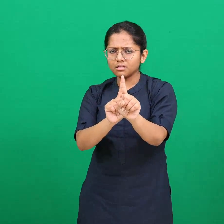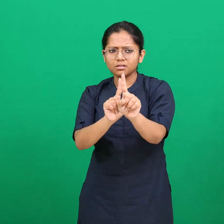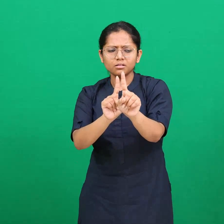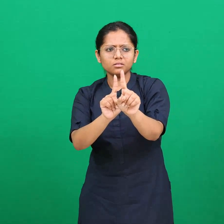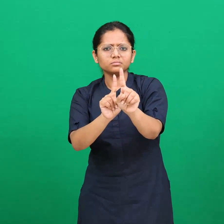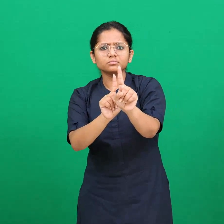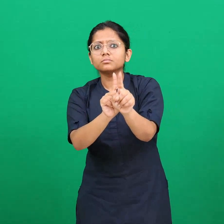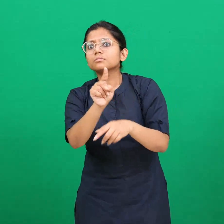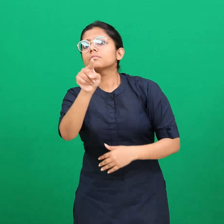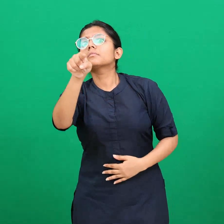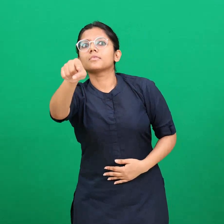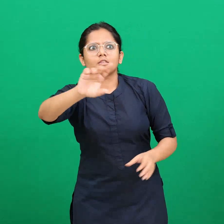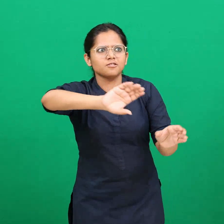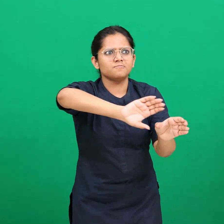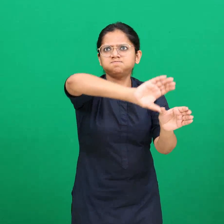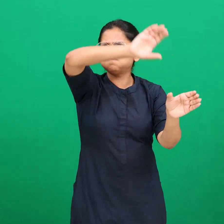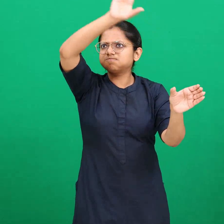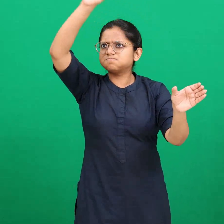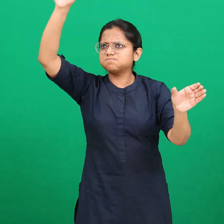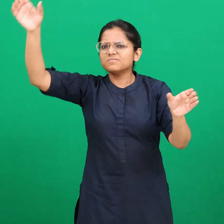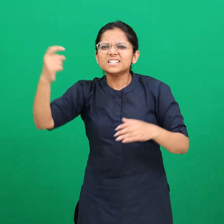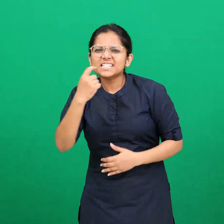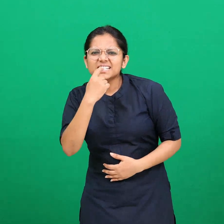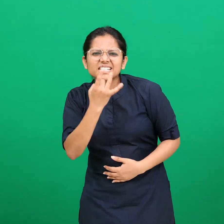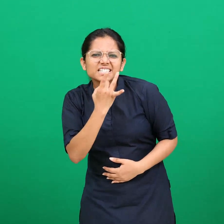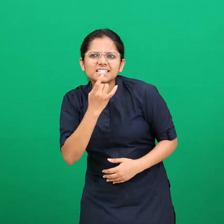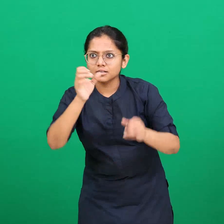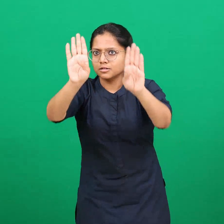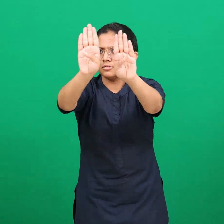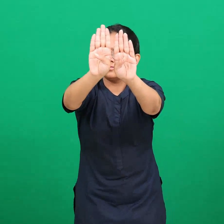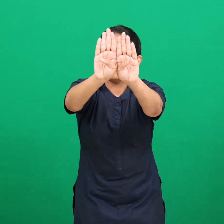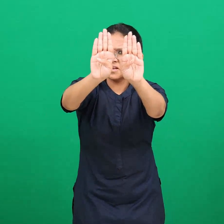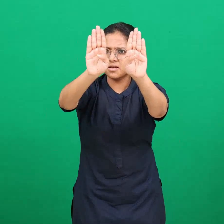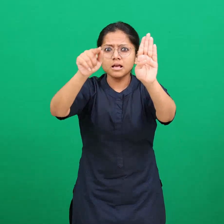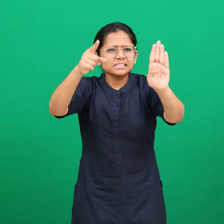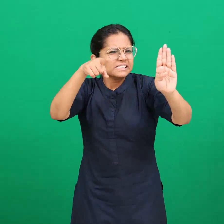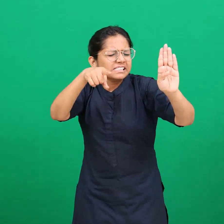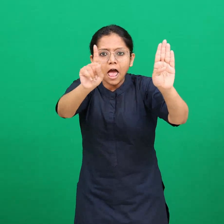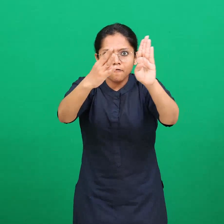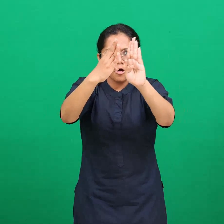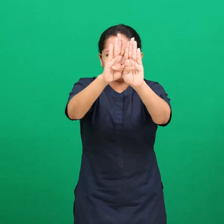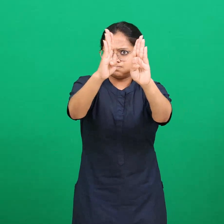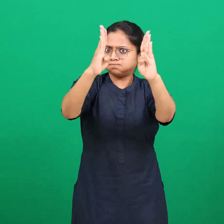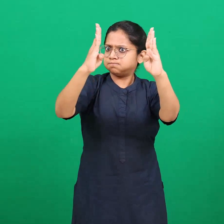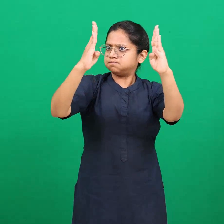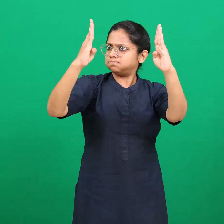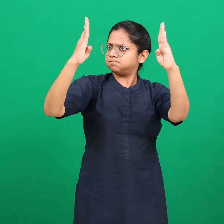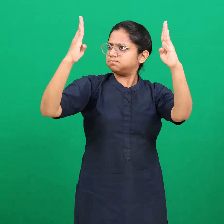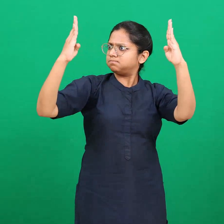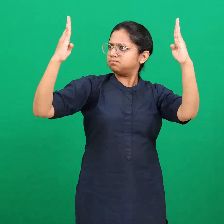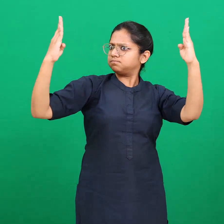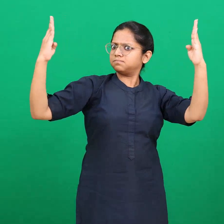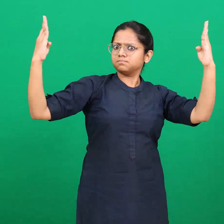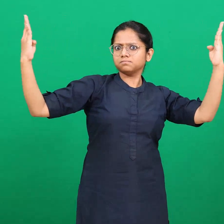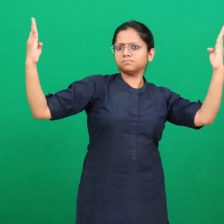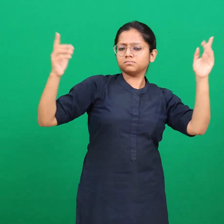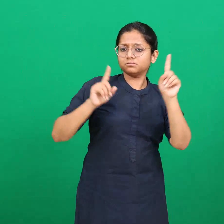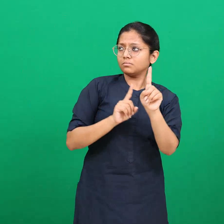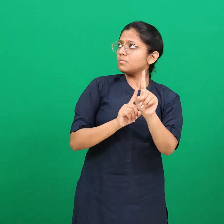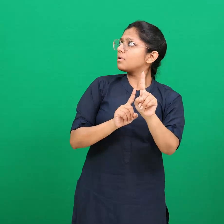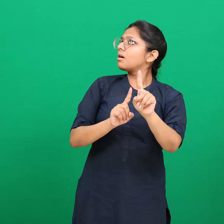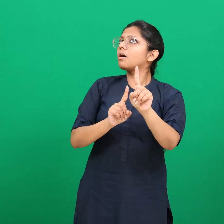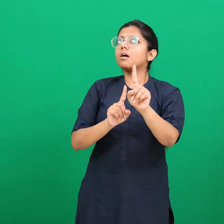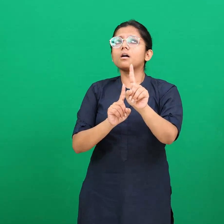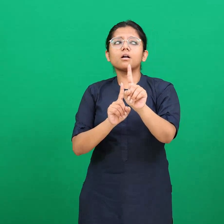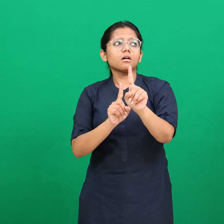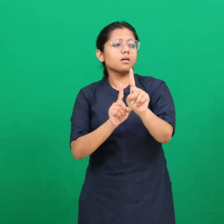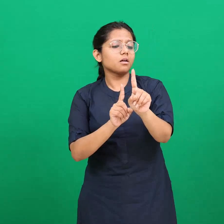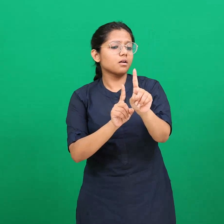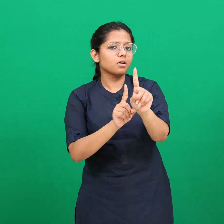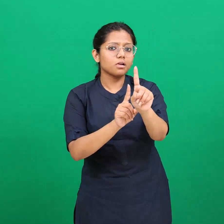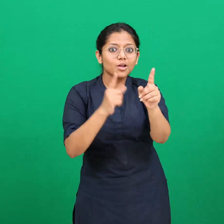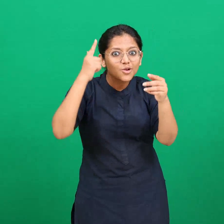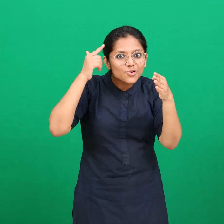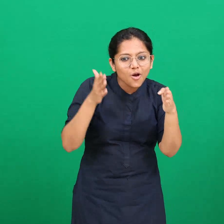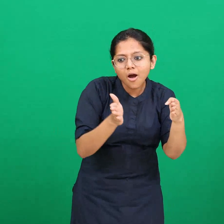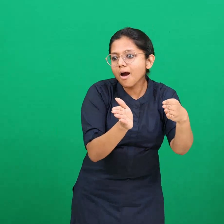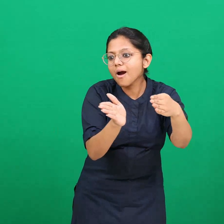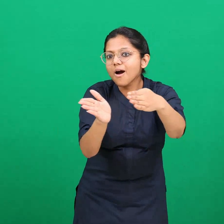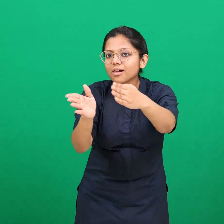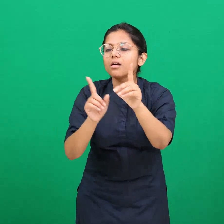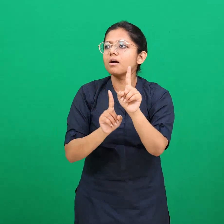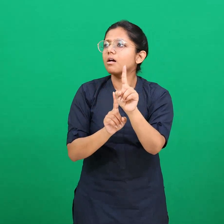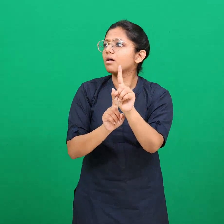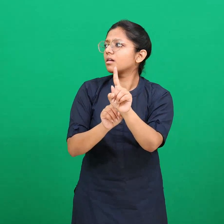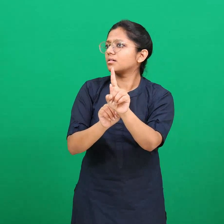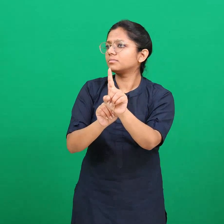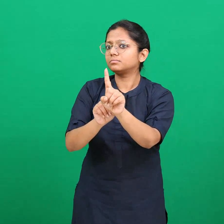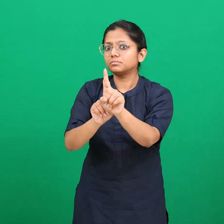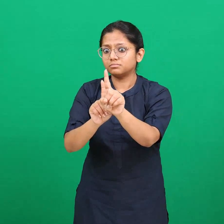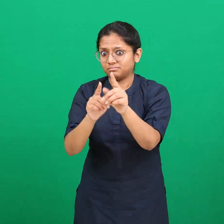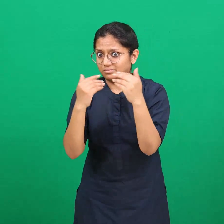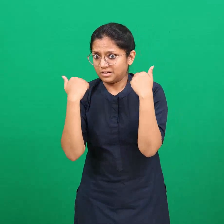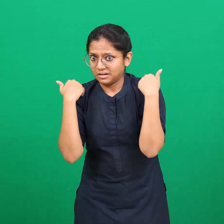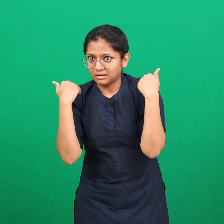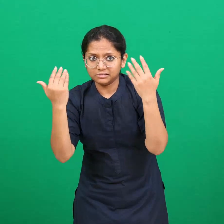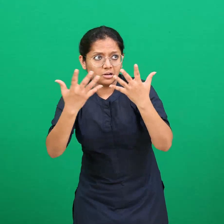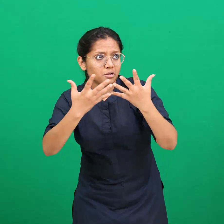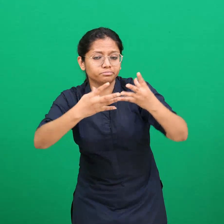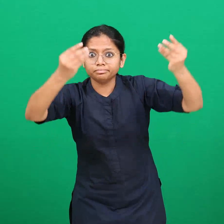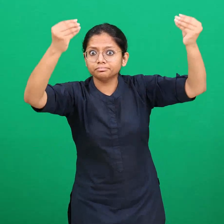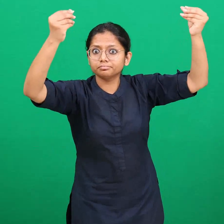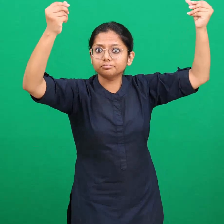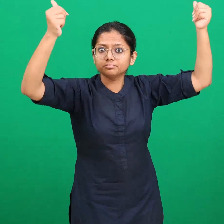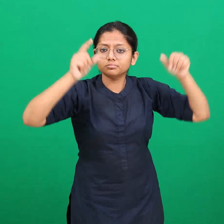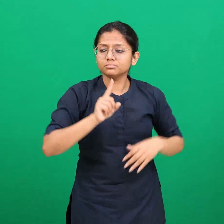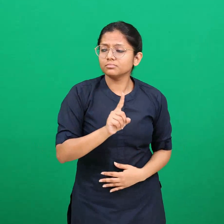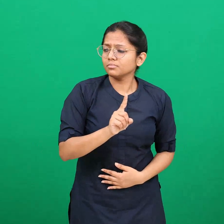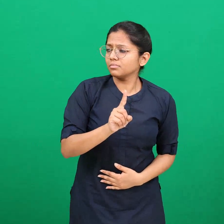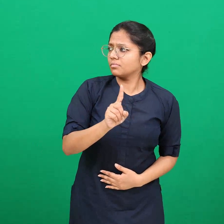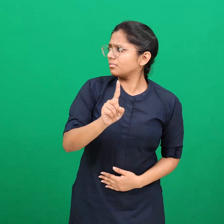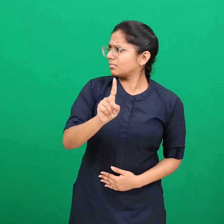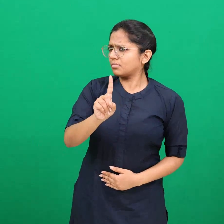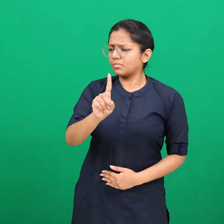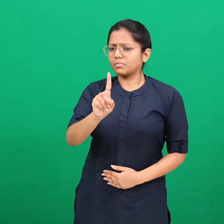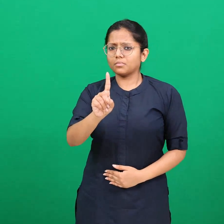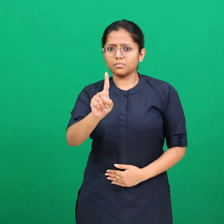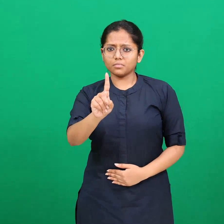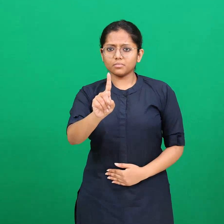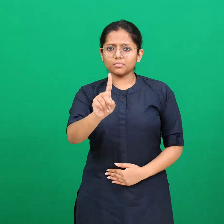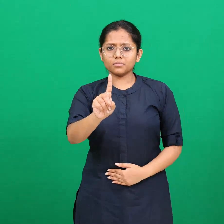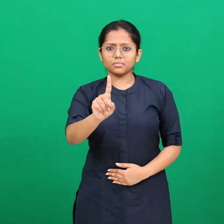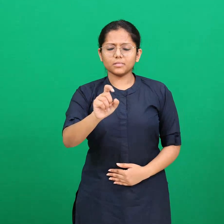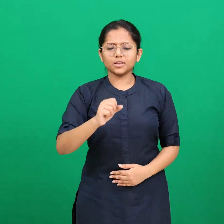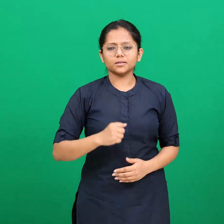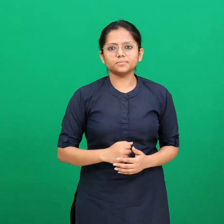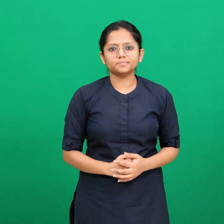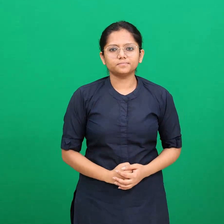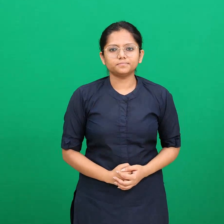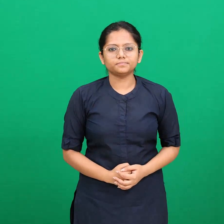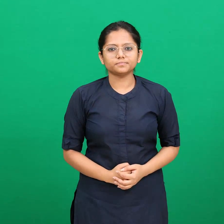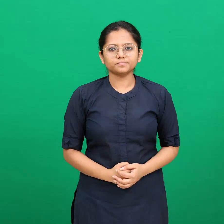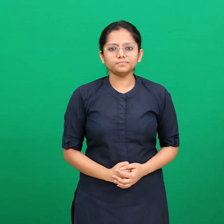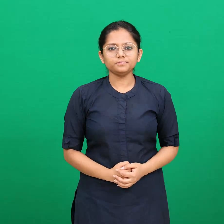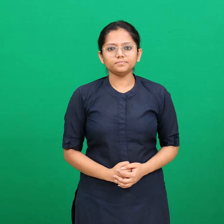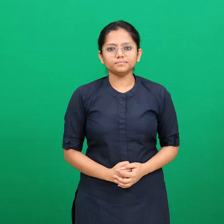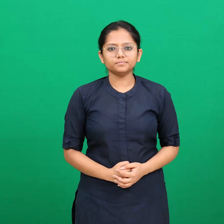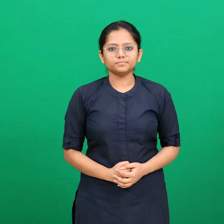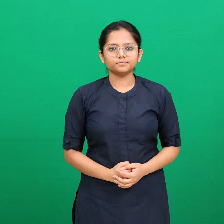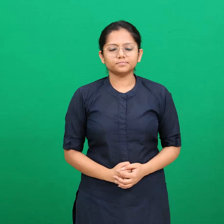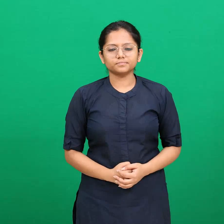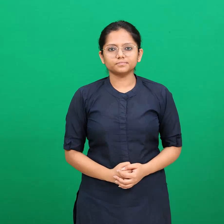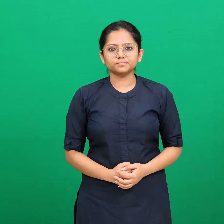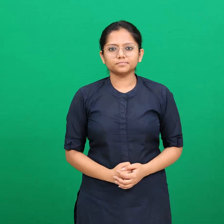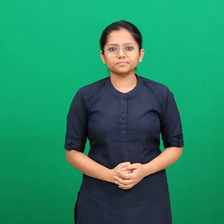When they had gone outside and walked the length of one block, the angel suddenly left him.